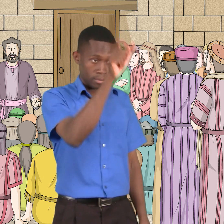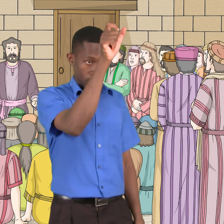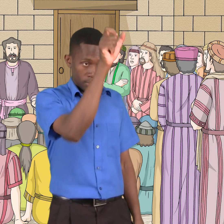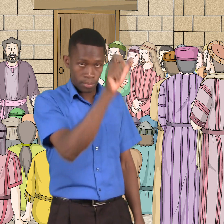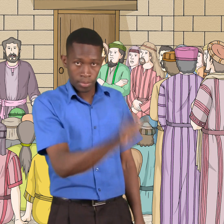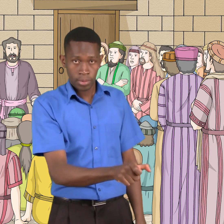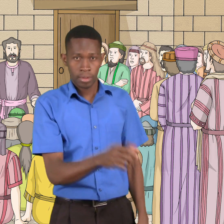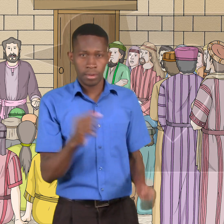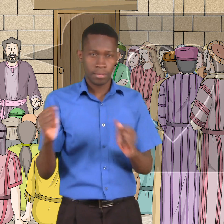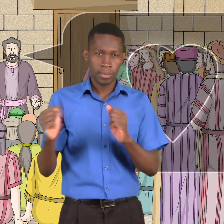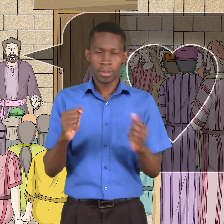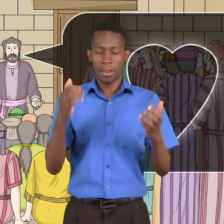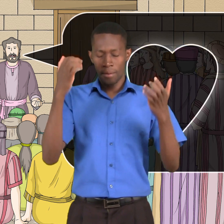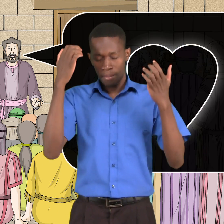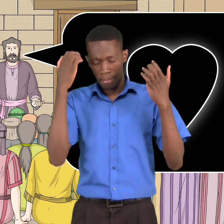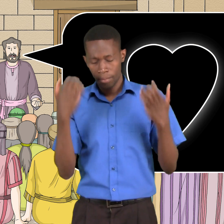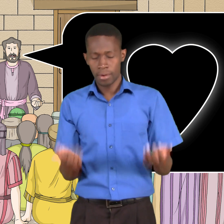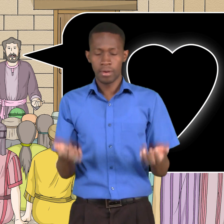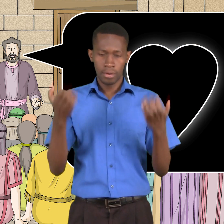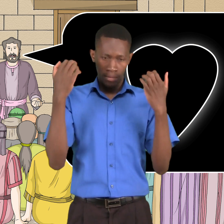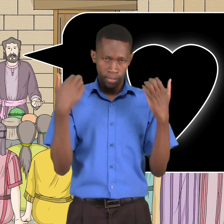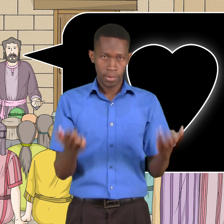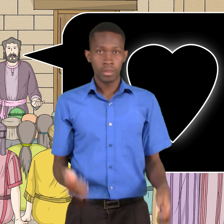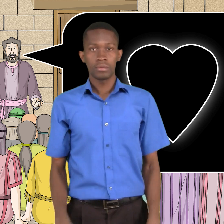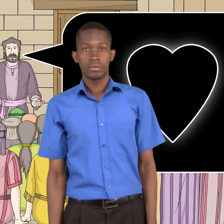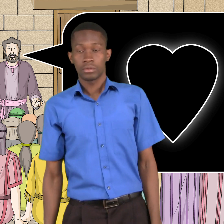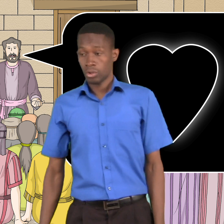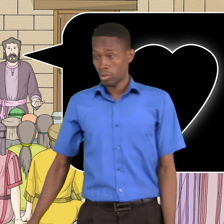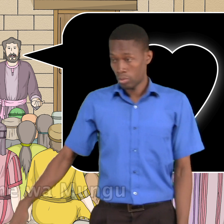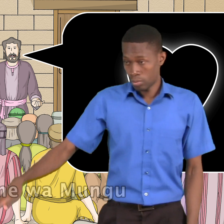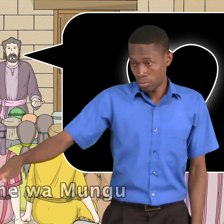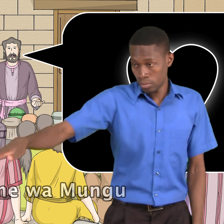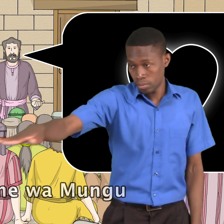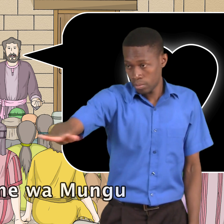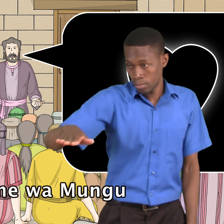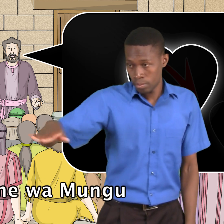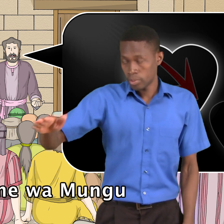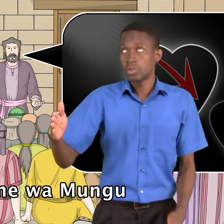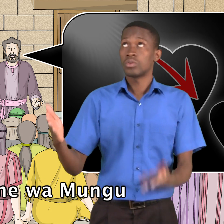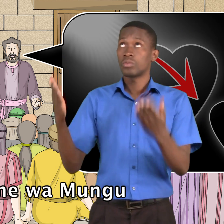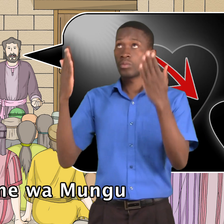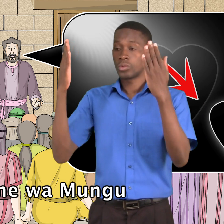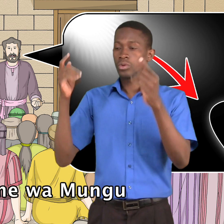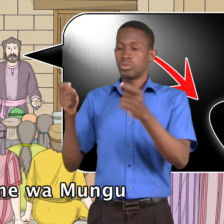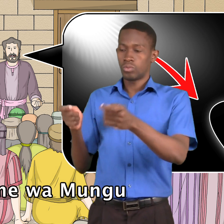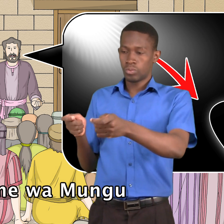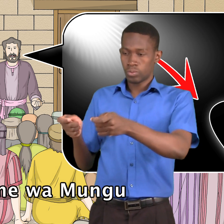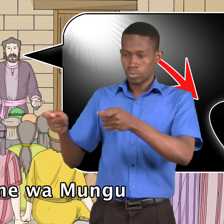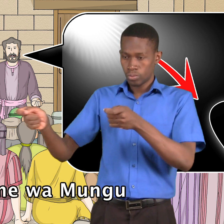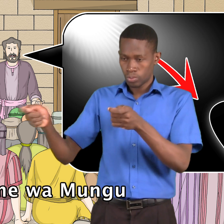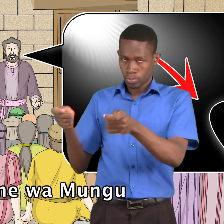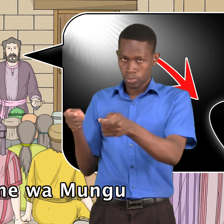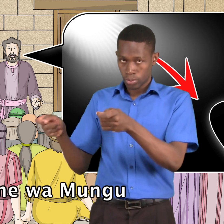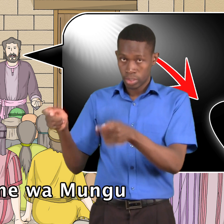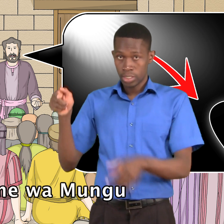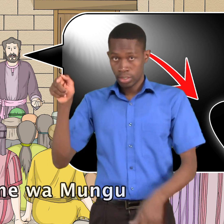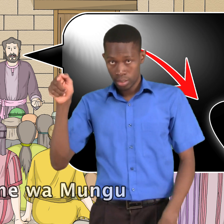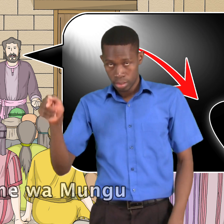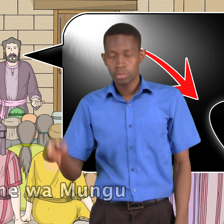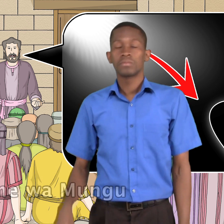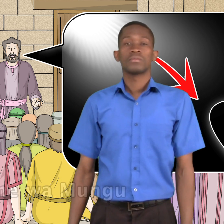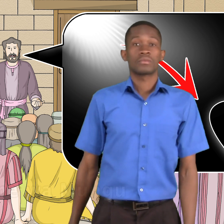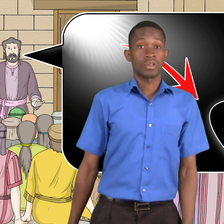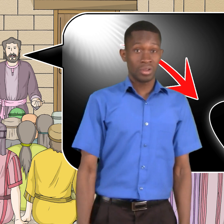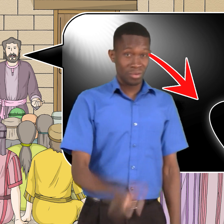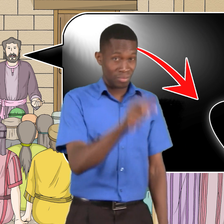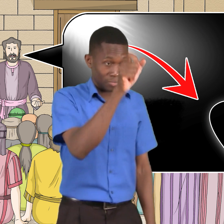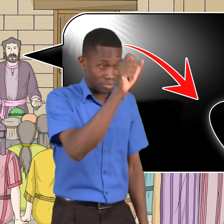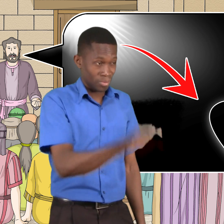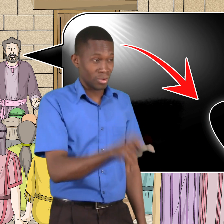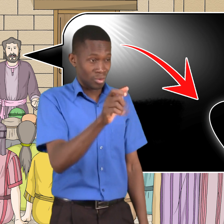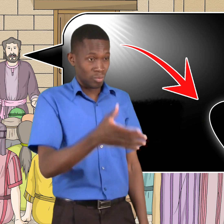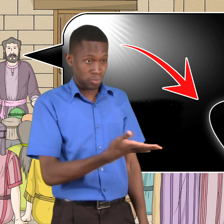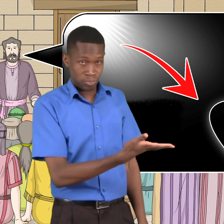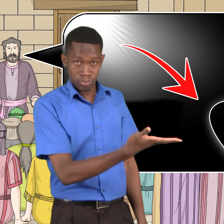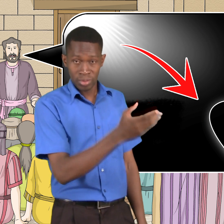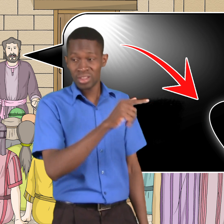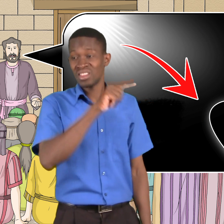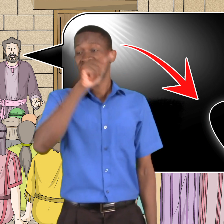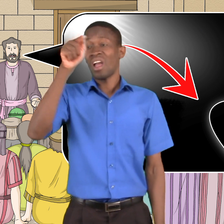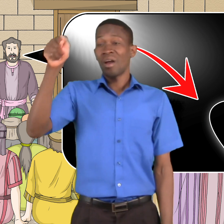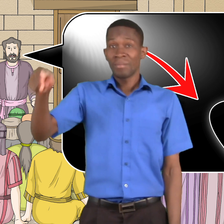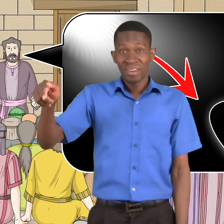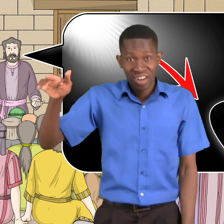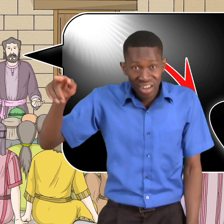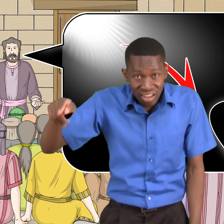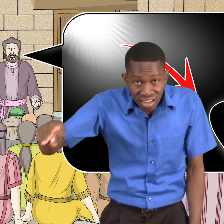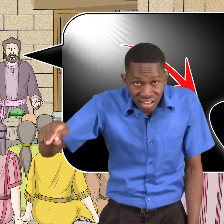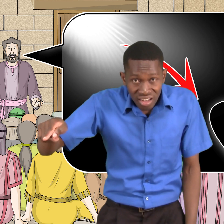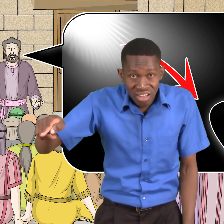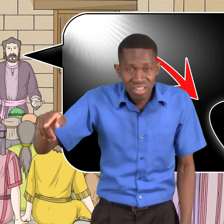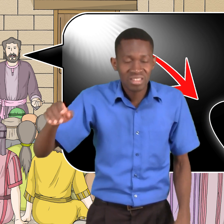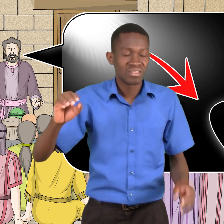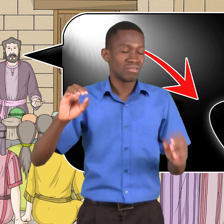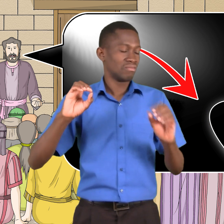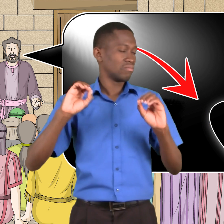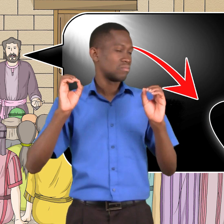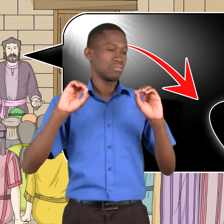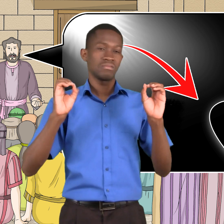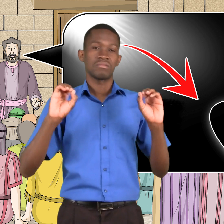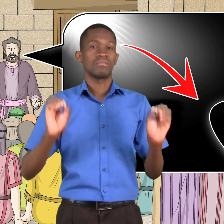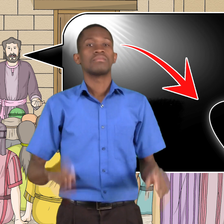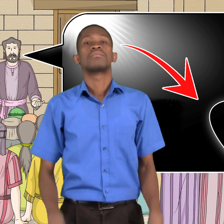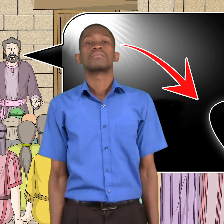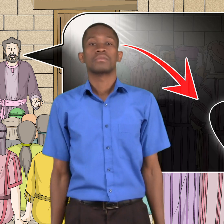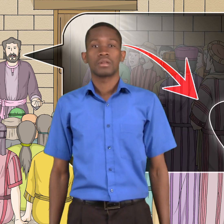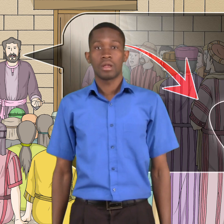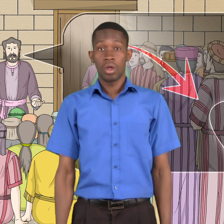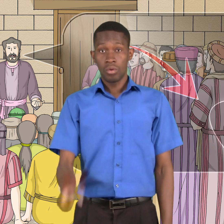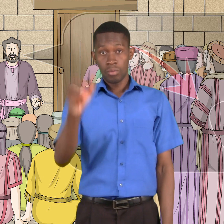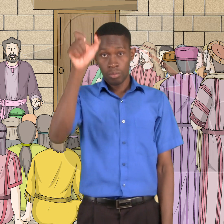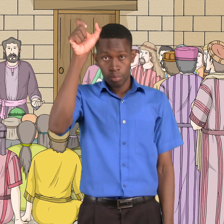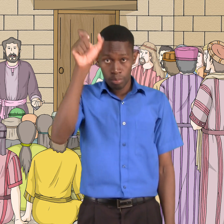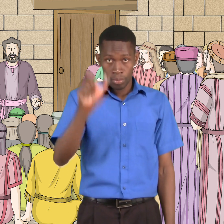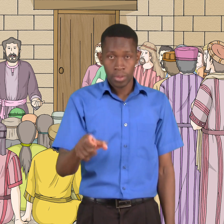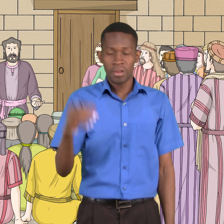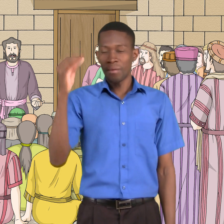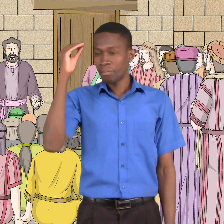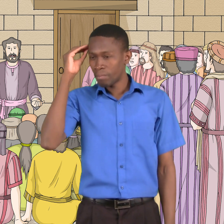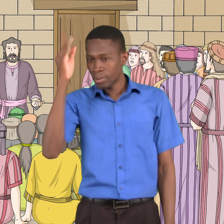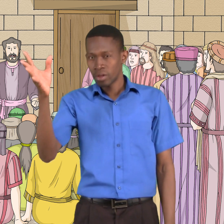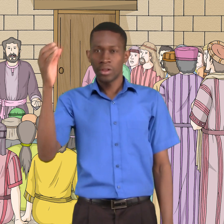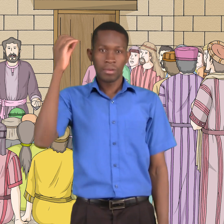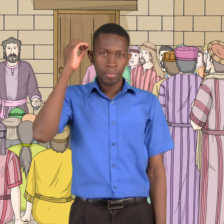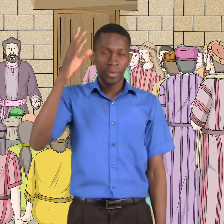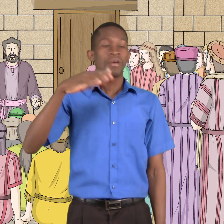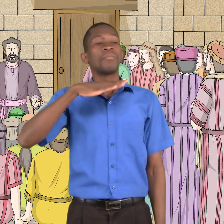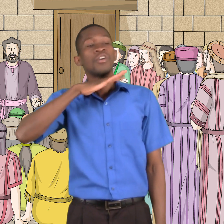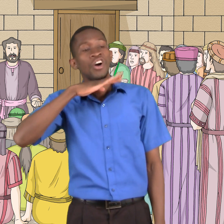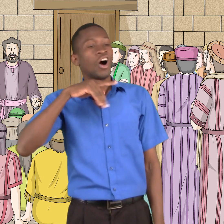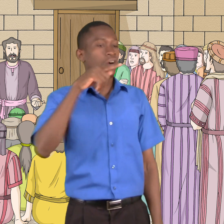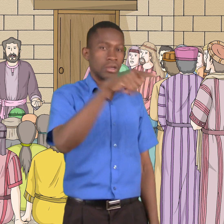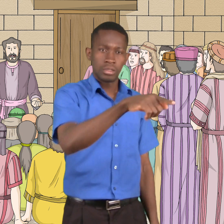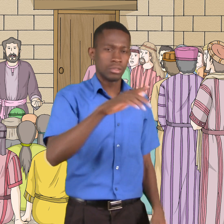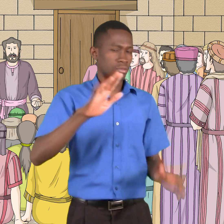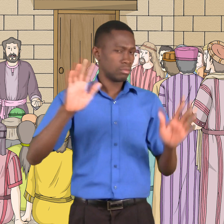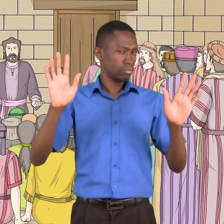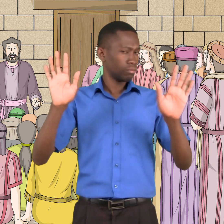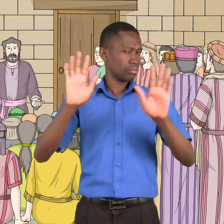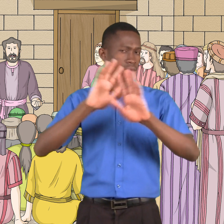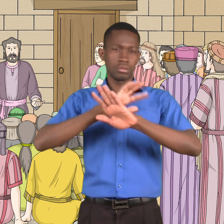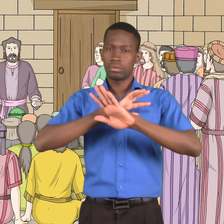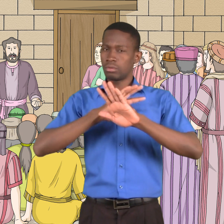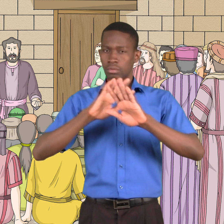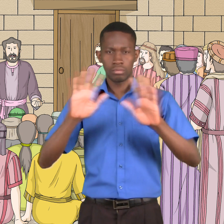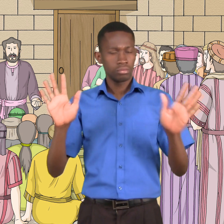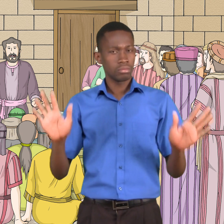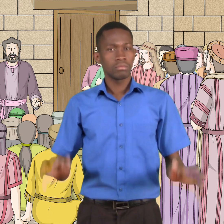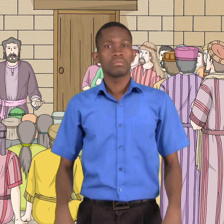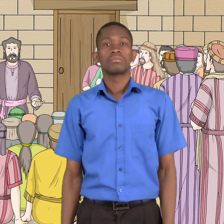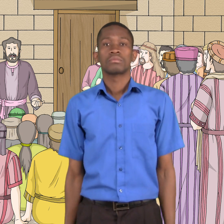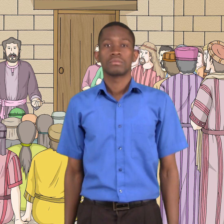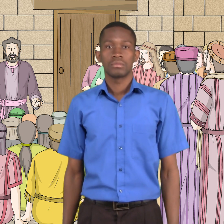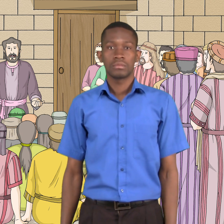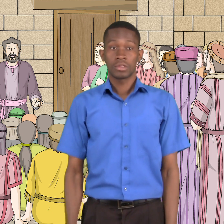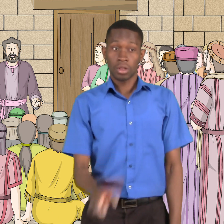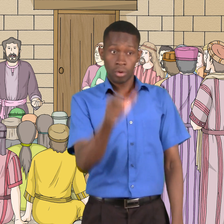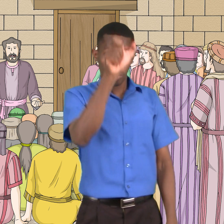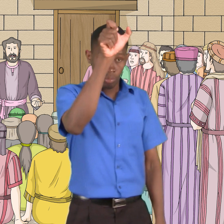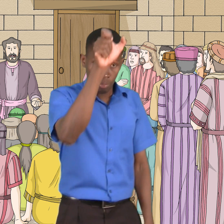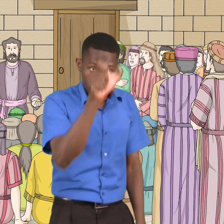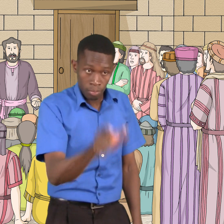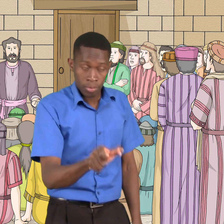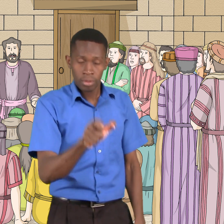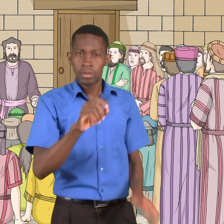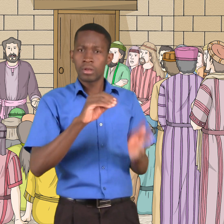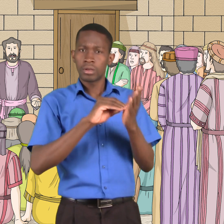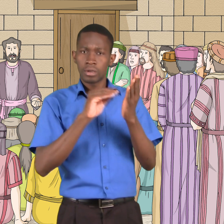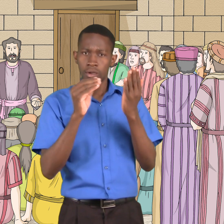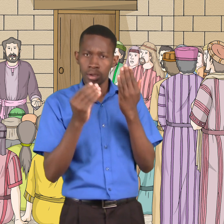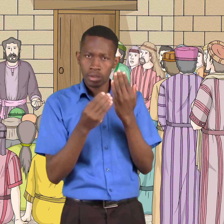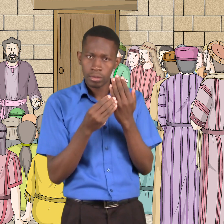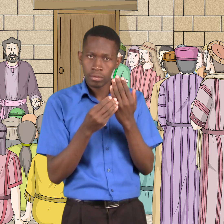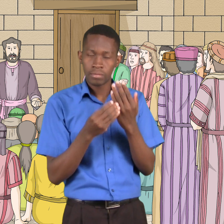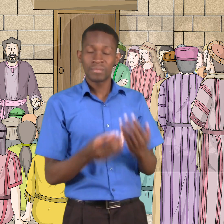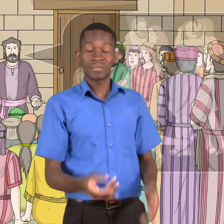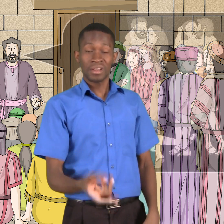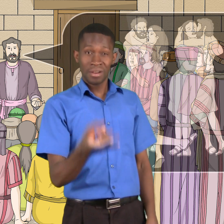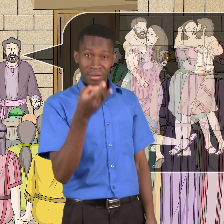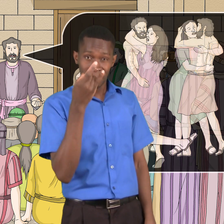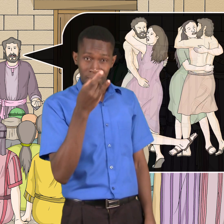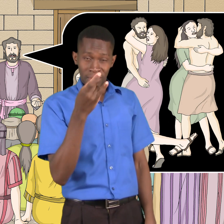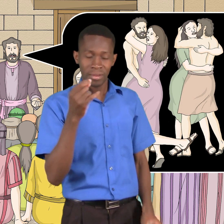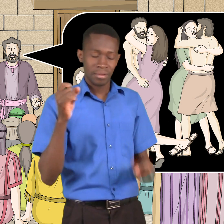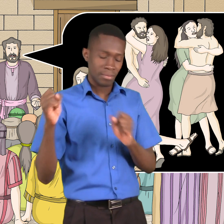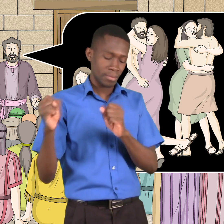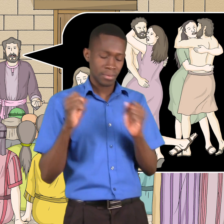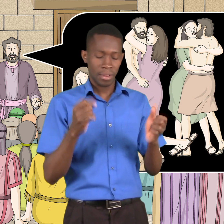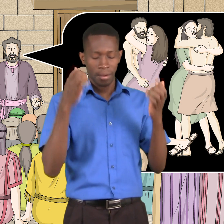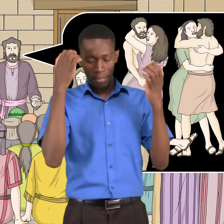Do you not know that the wicked will not inherit the kingdom of God?